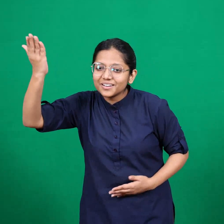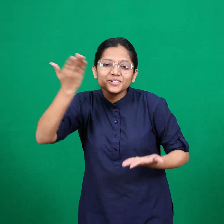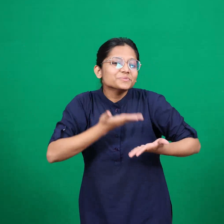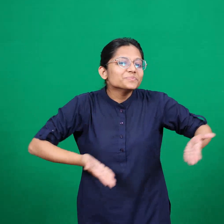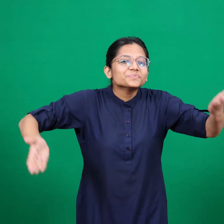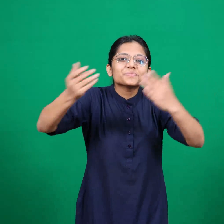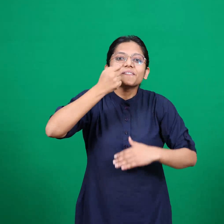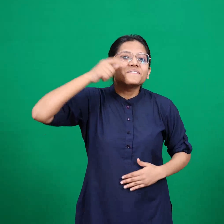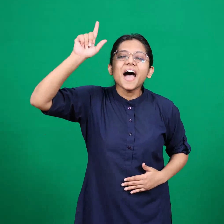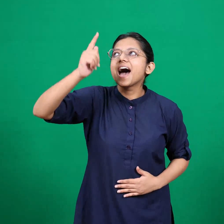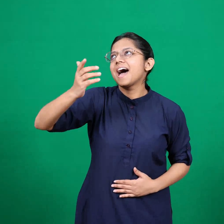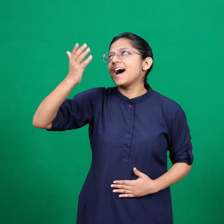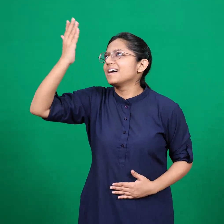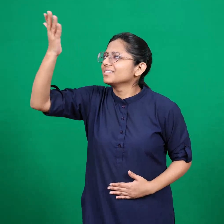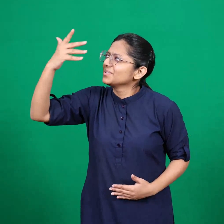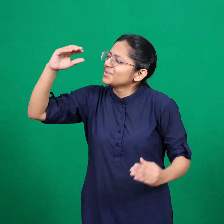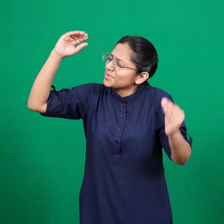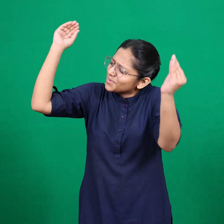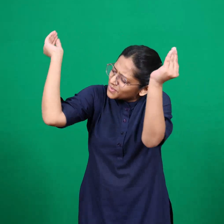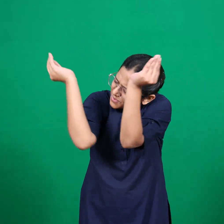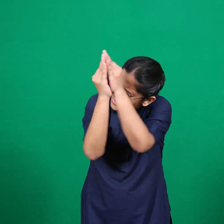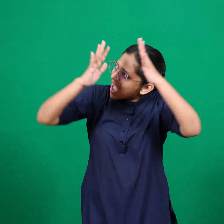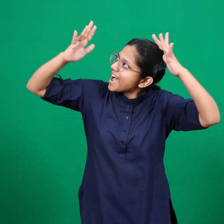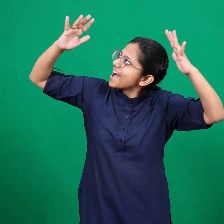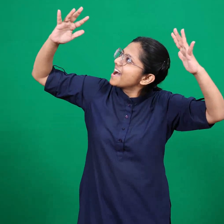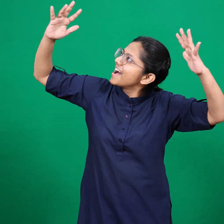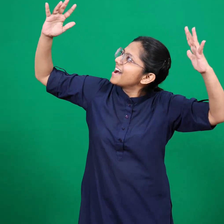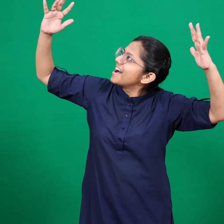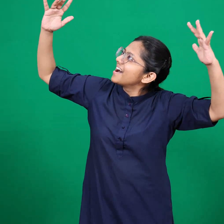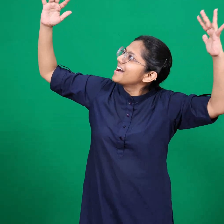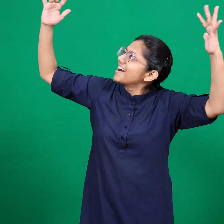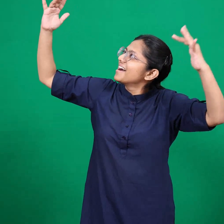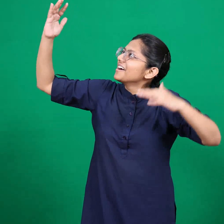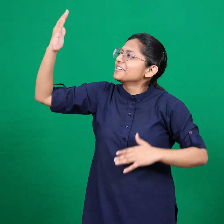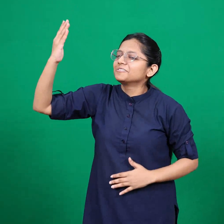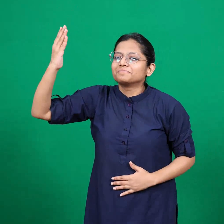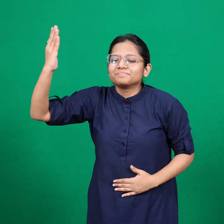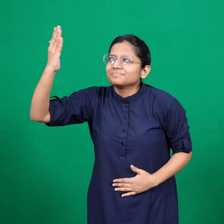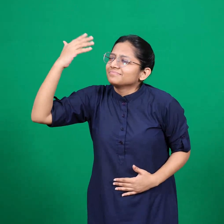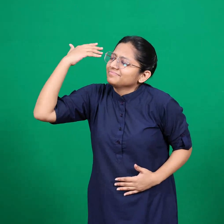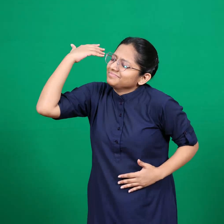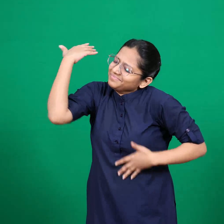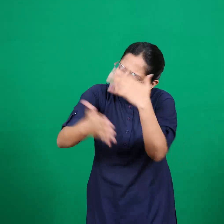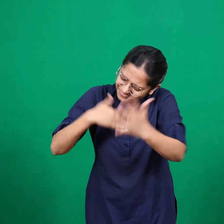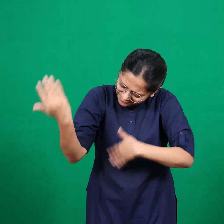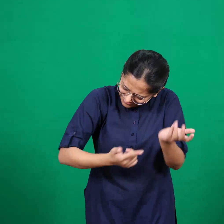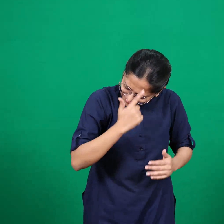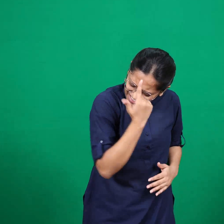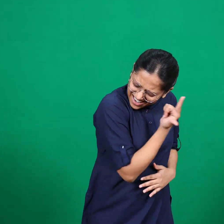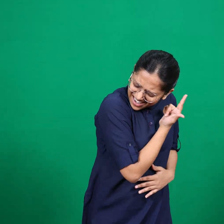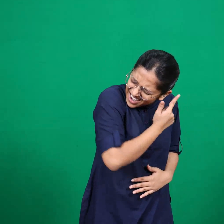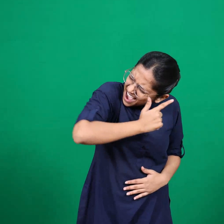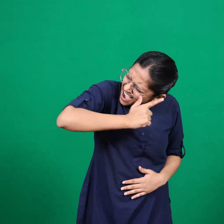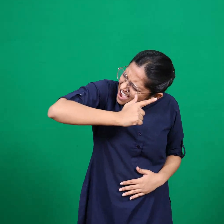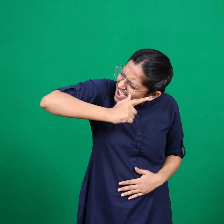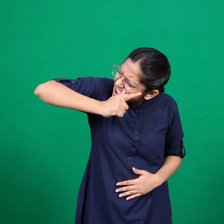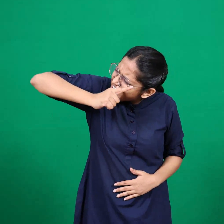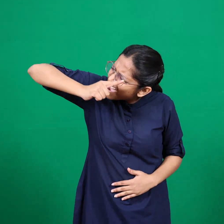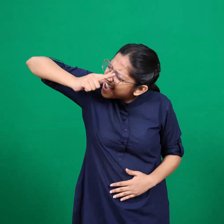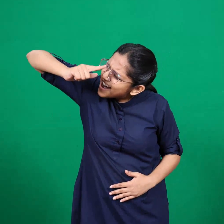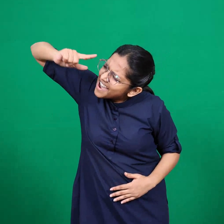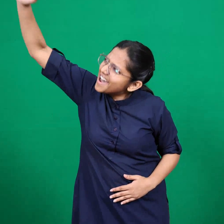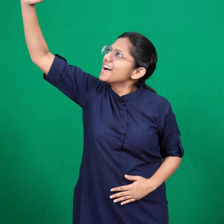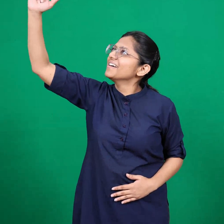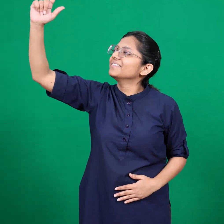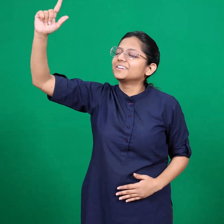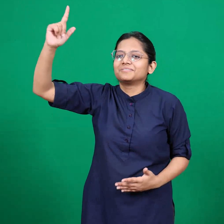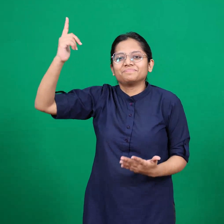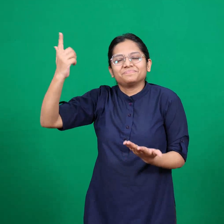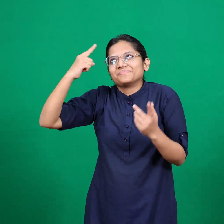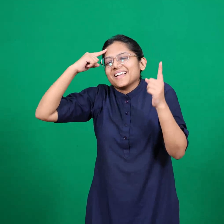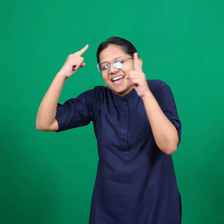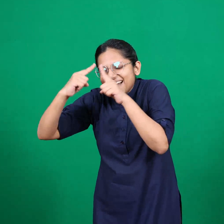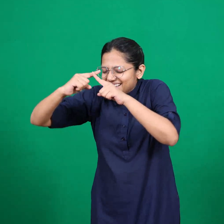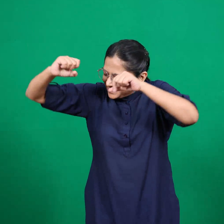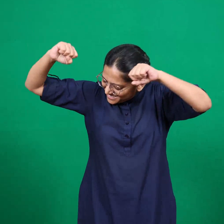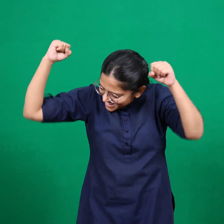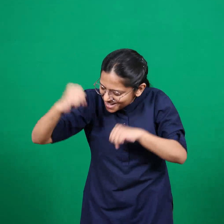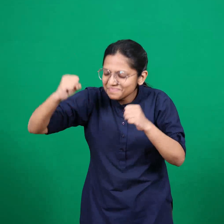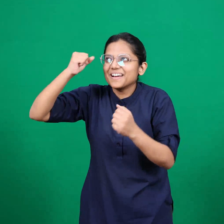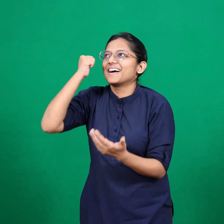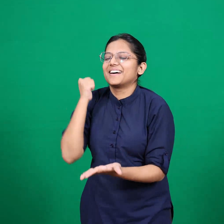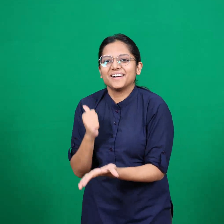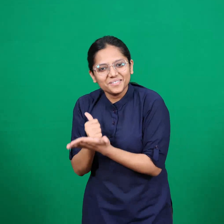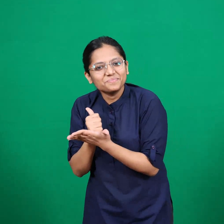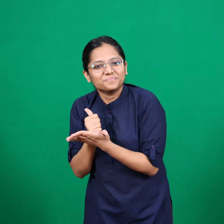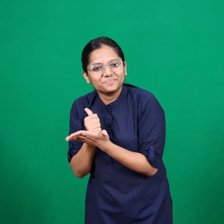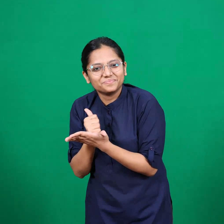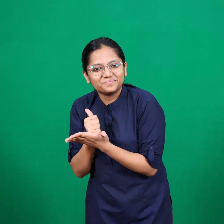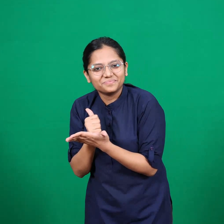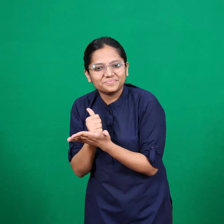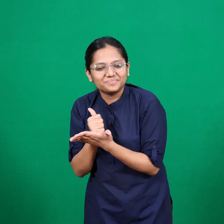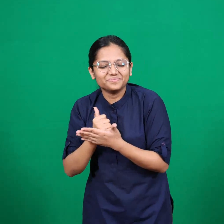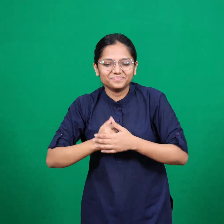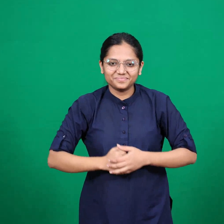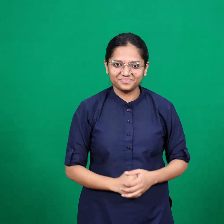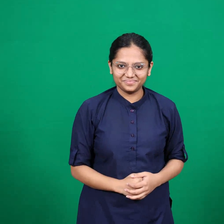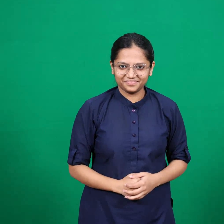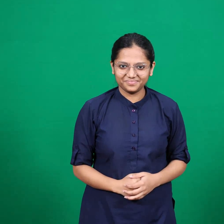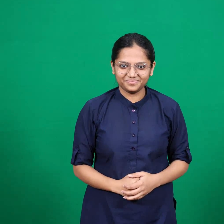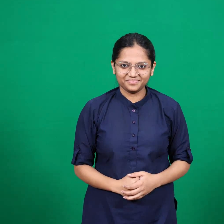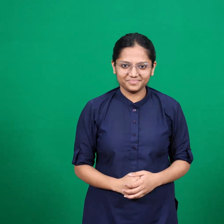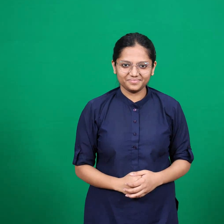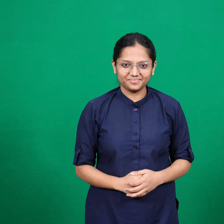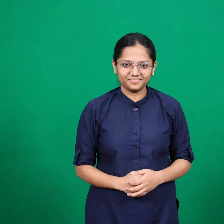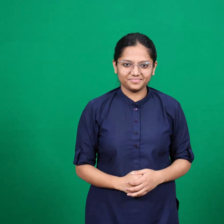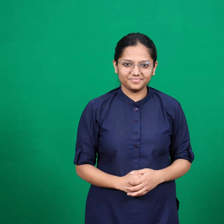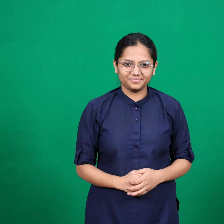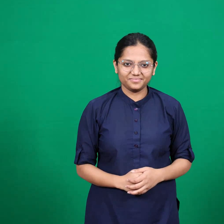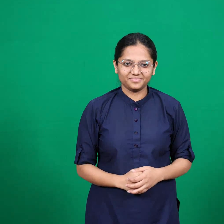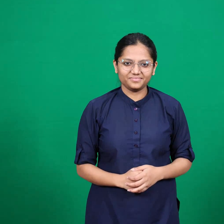To our God and Father be glory forever and ever. Amen.